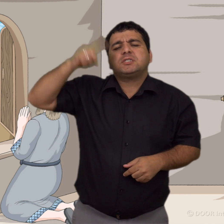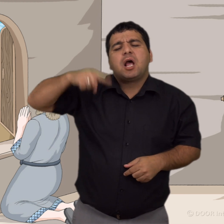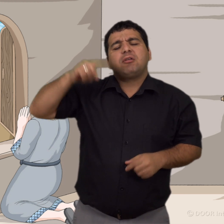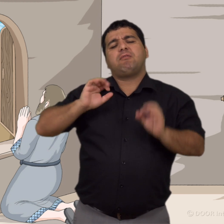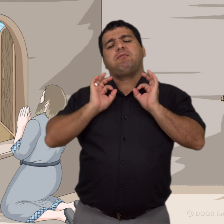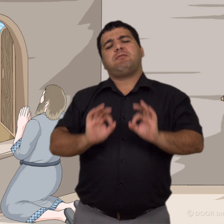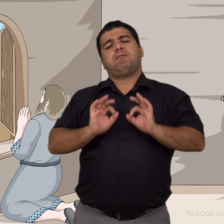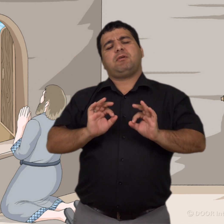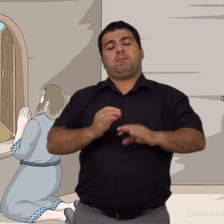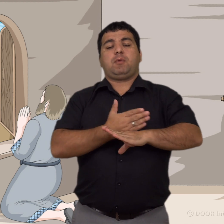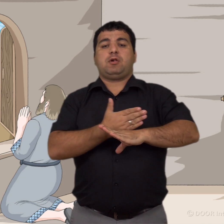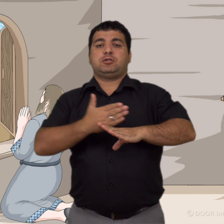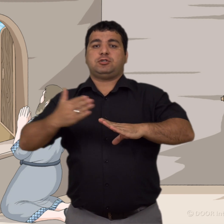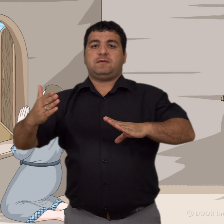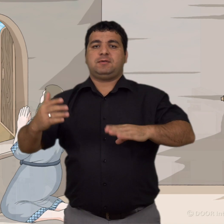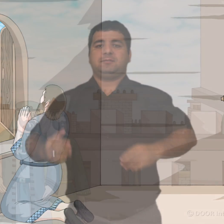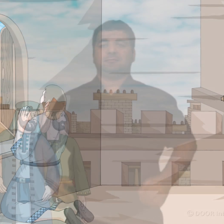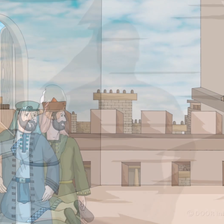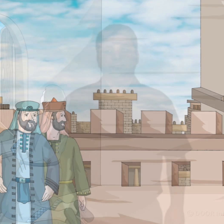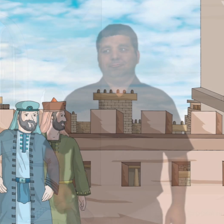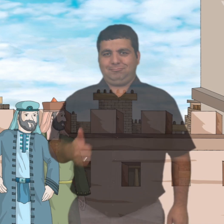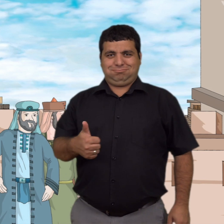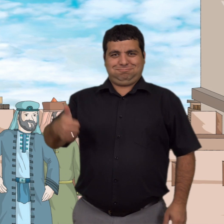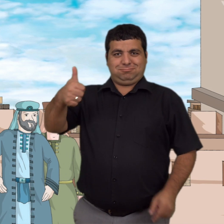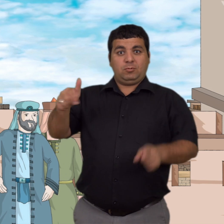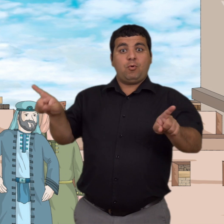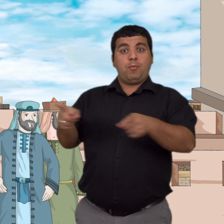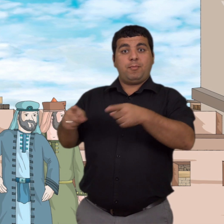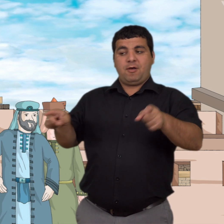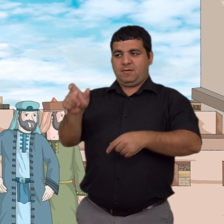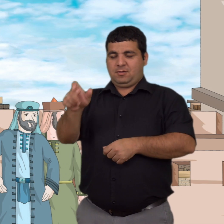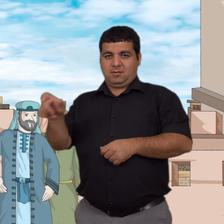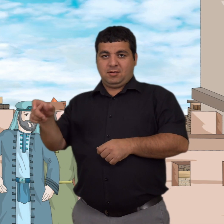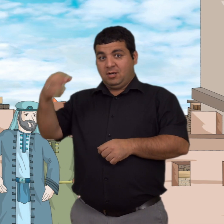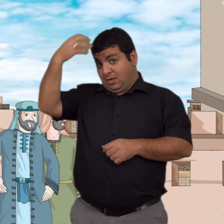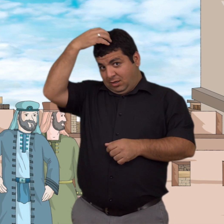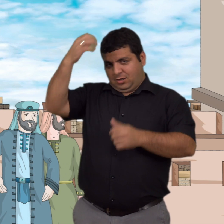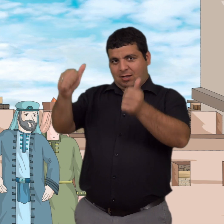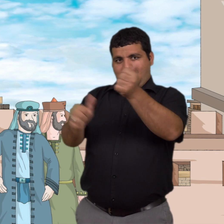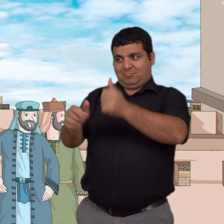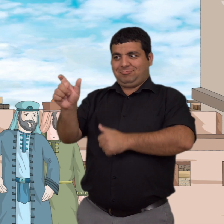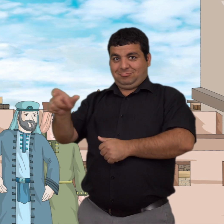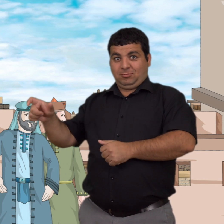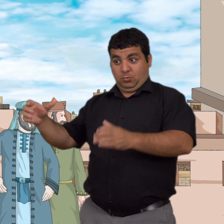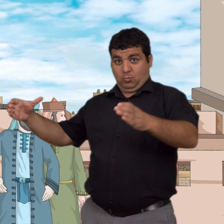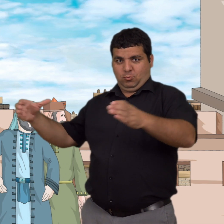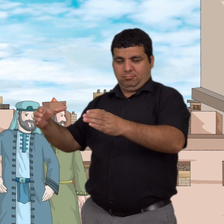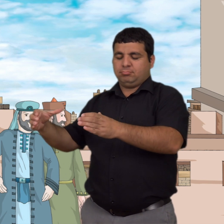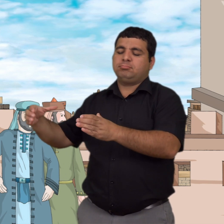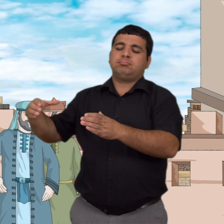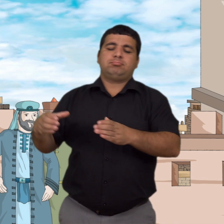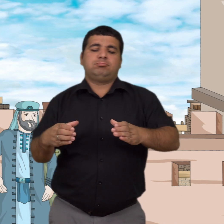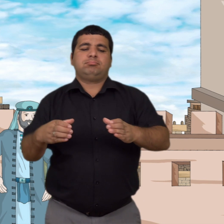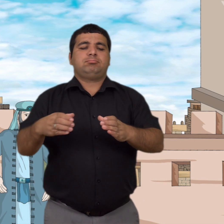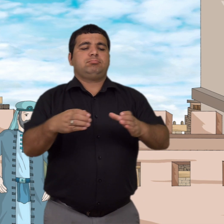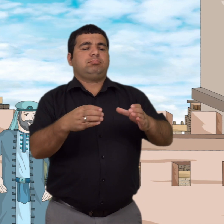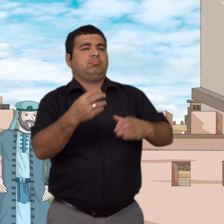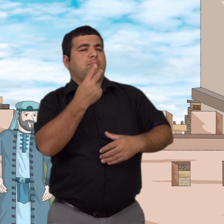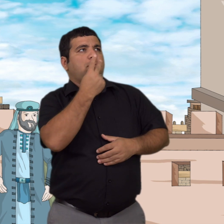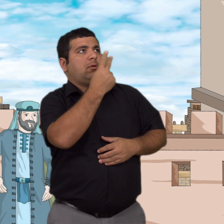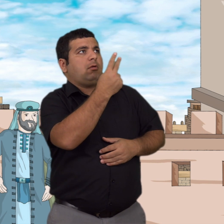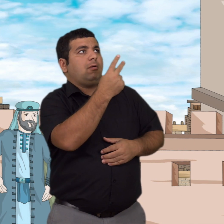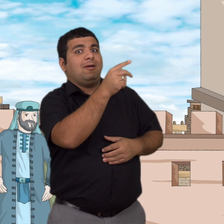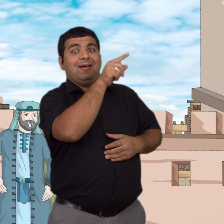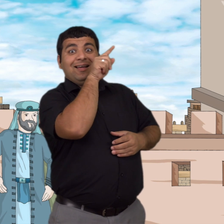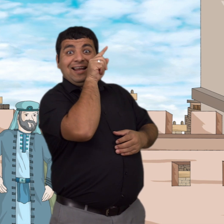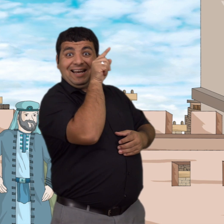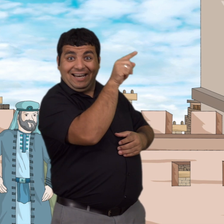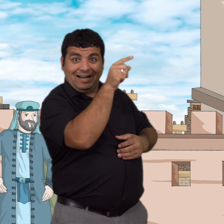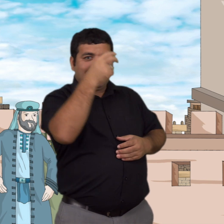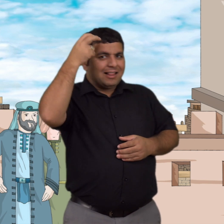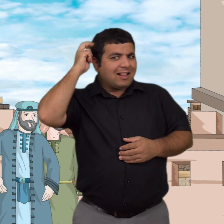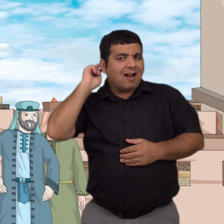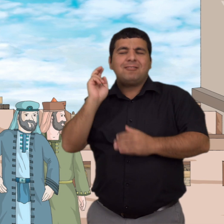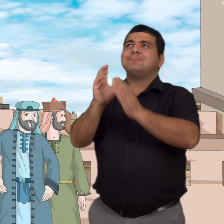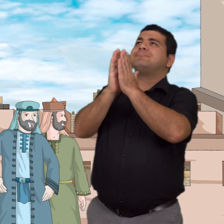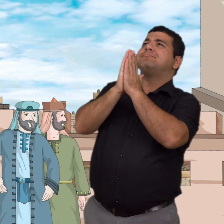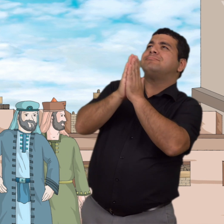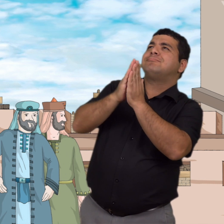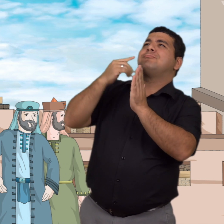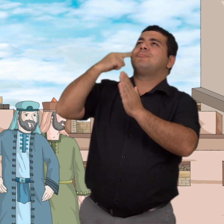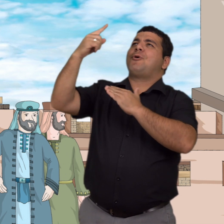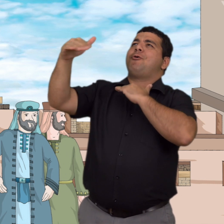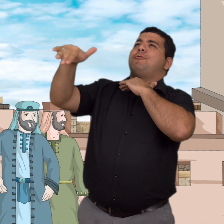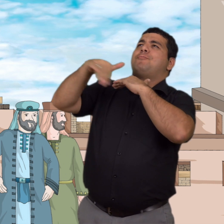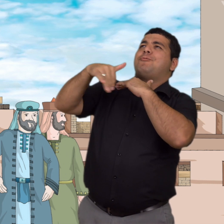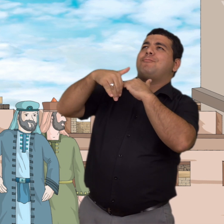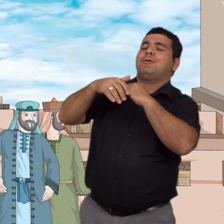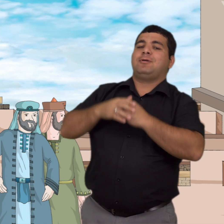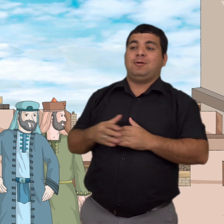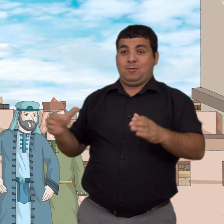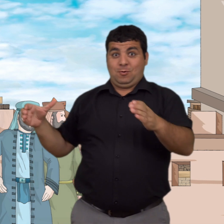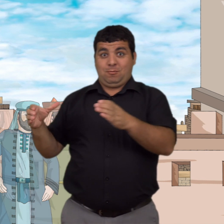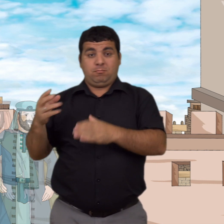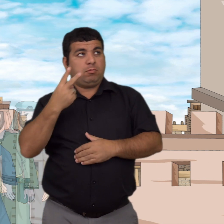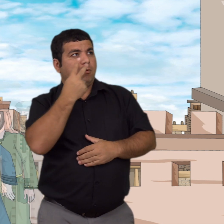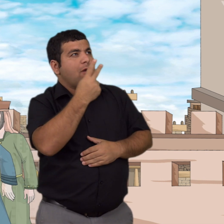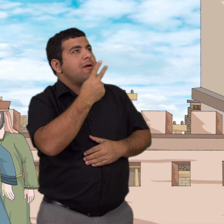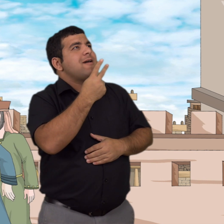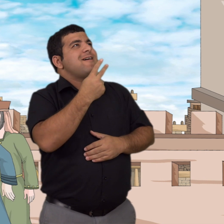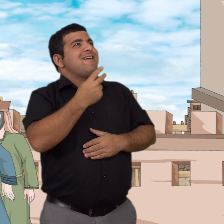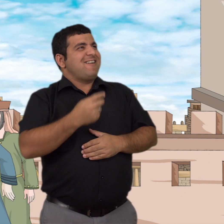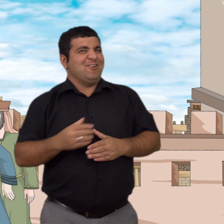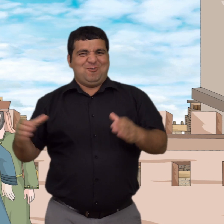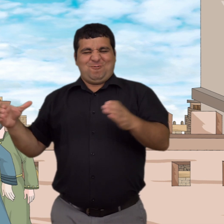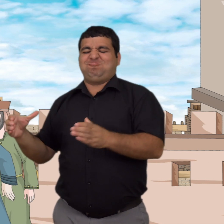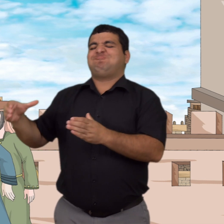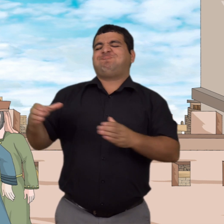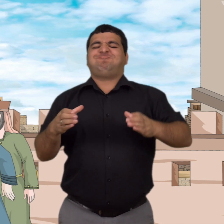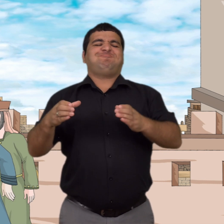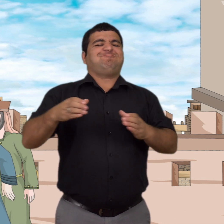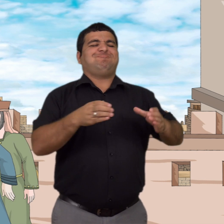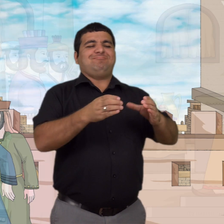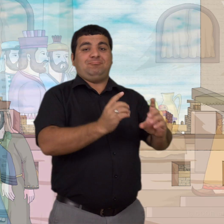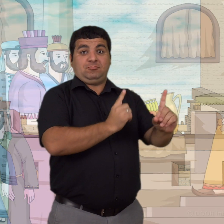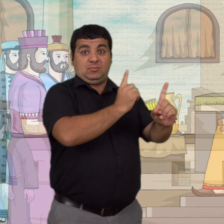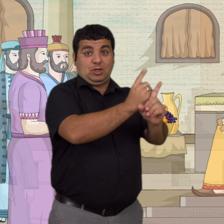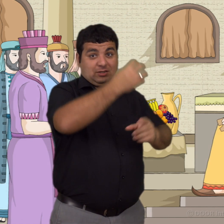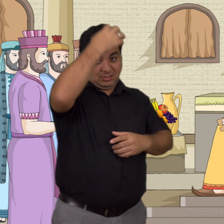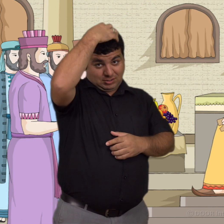Then these men went as a group and found Daniel petitioning and imploring his God.